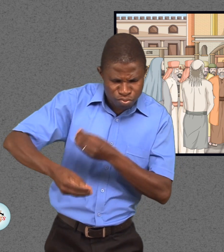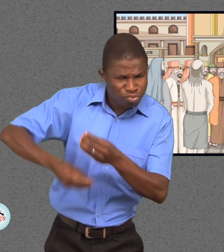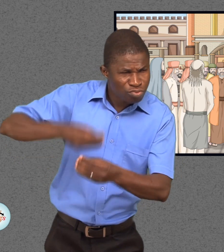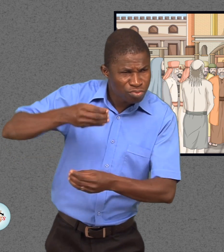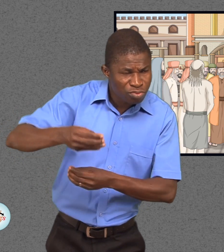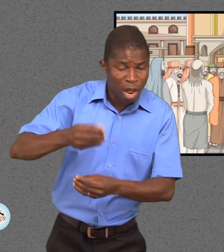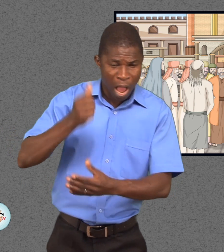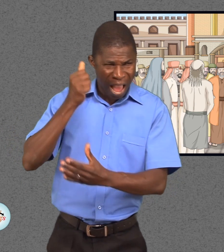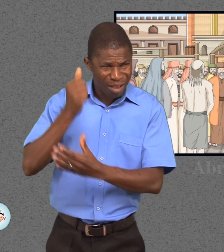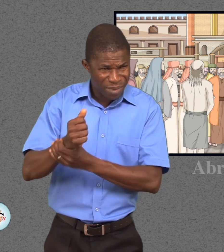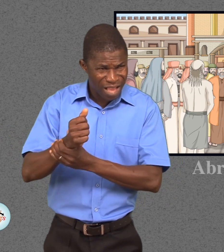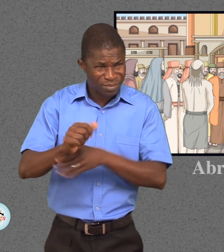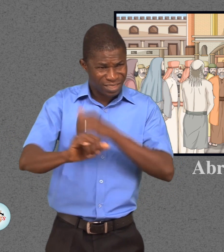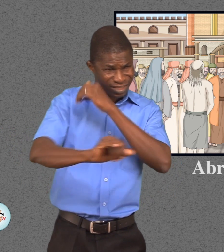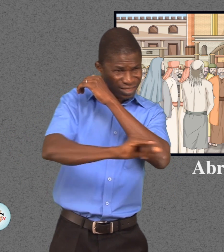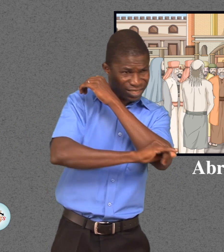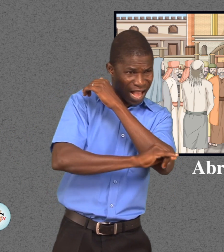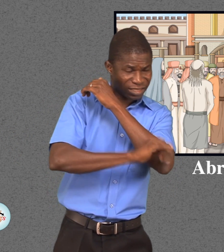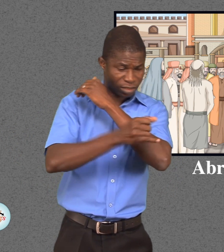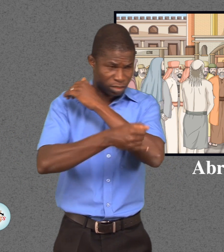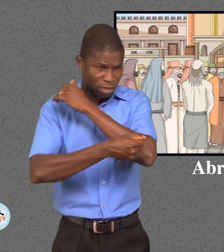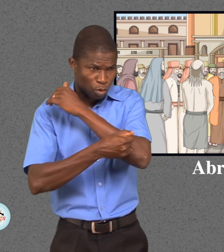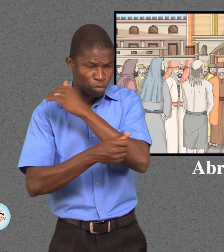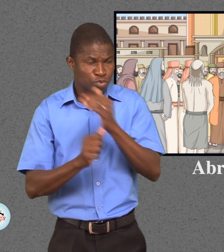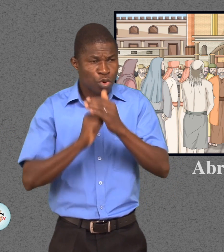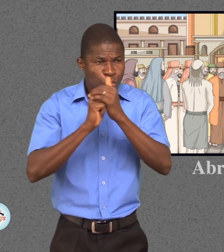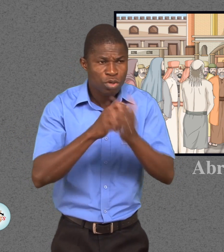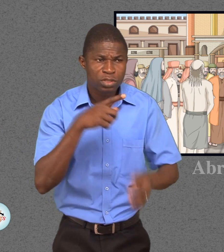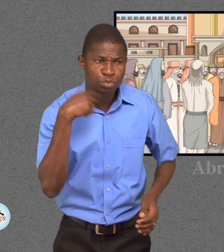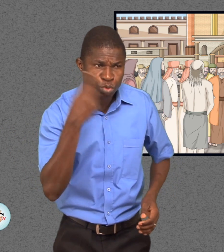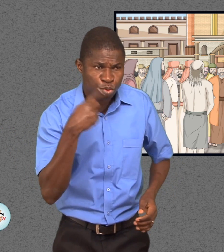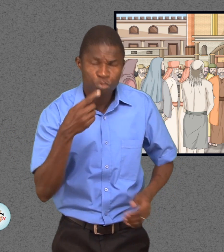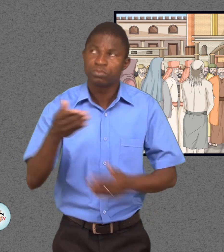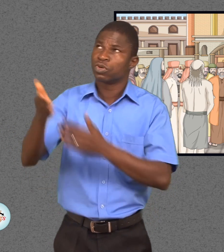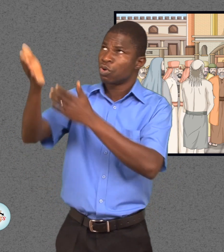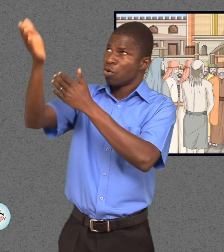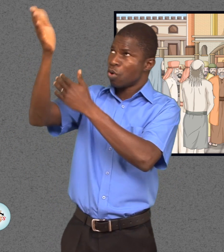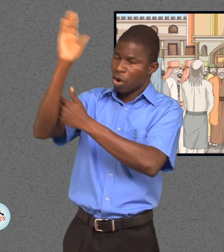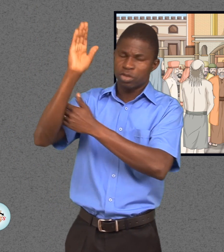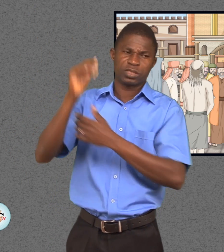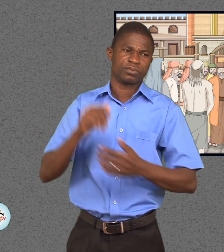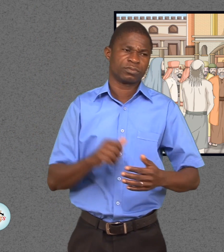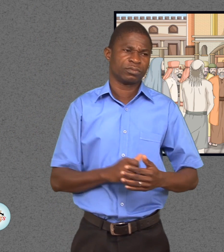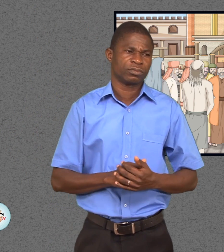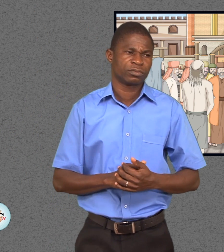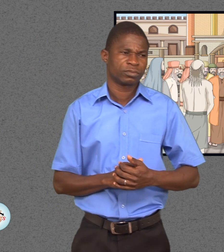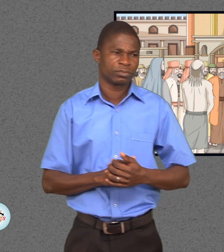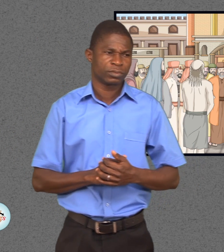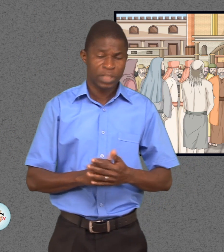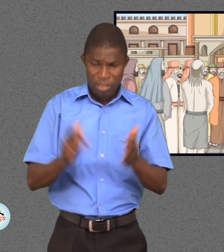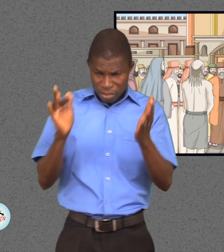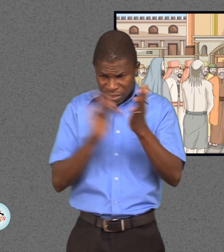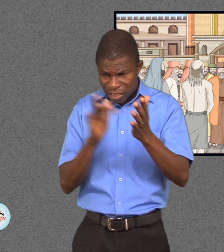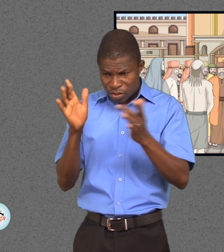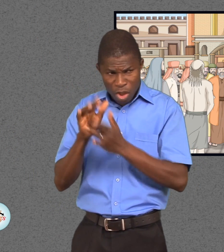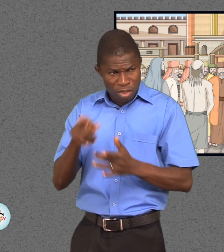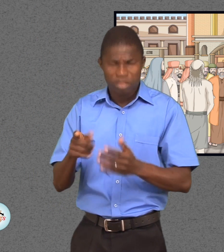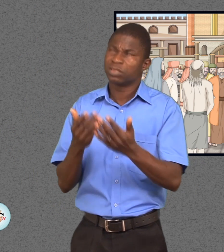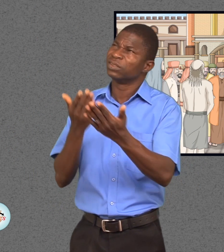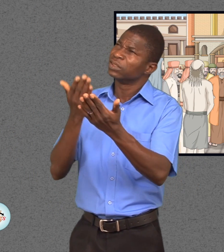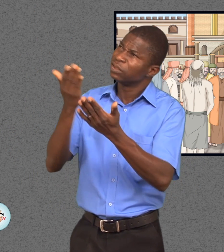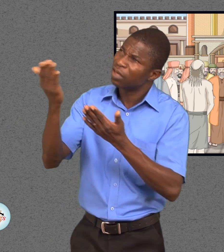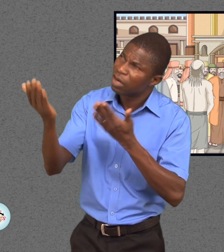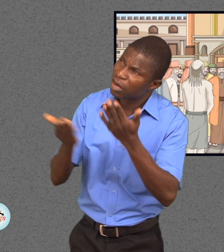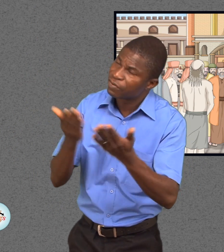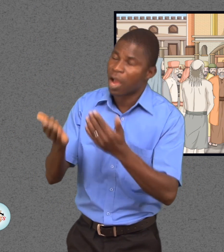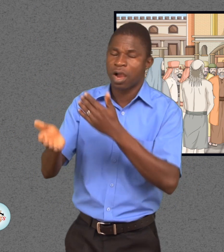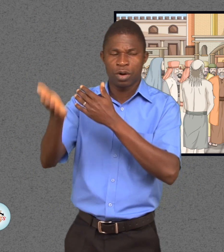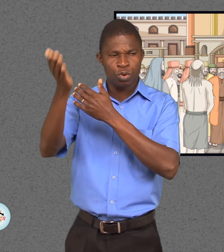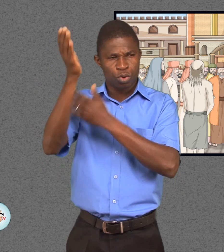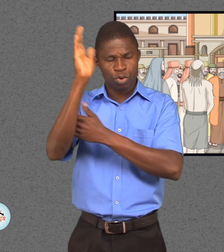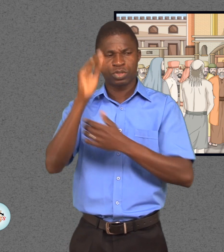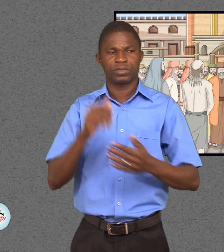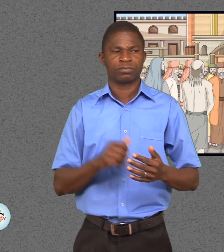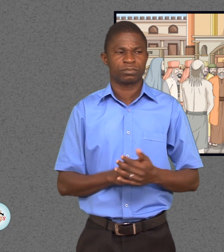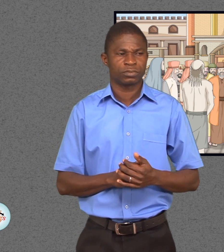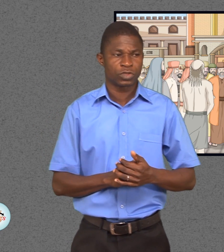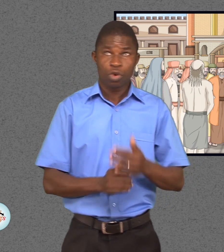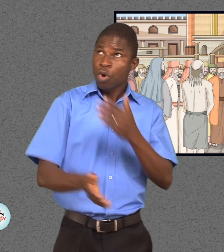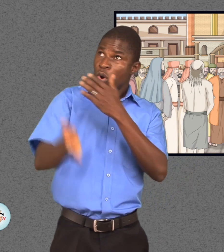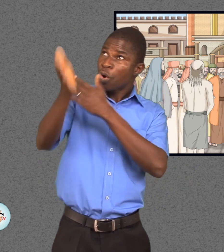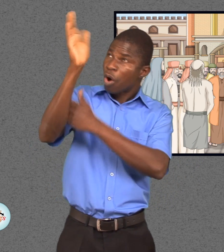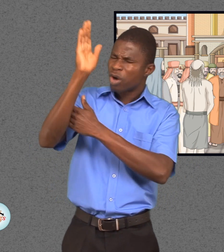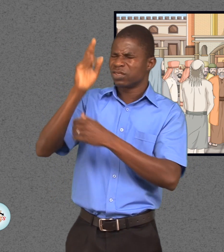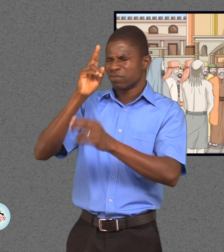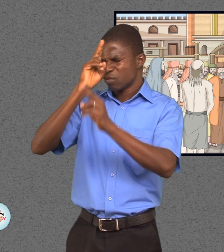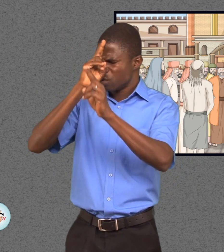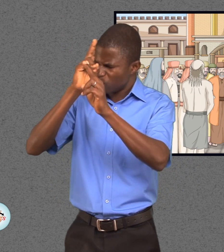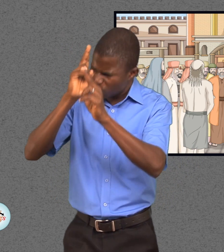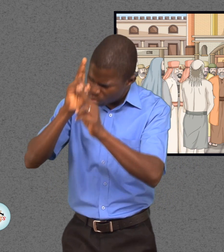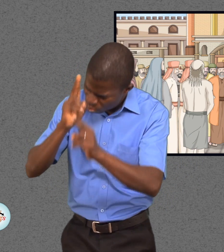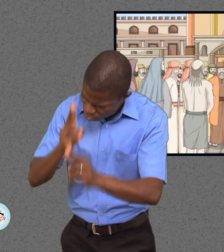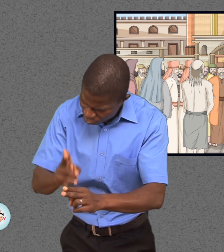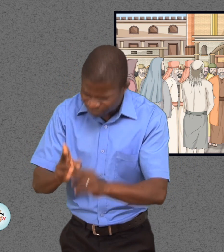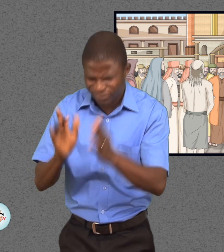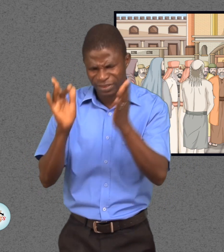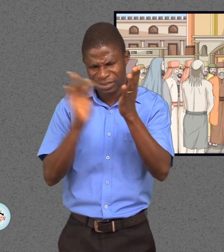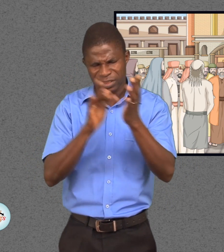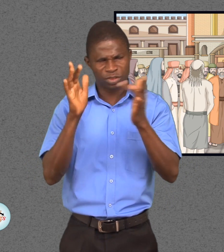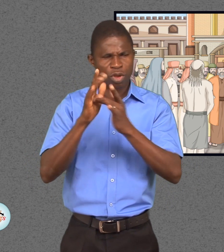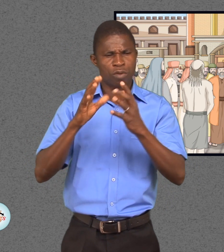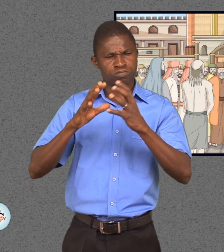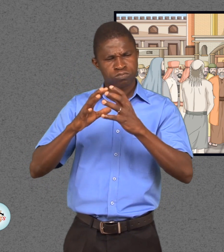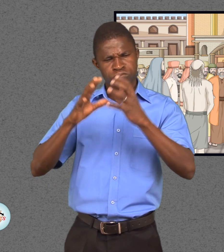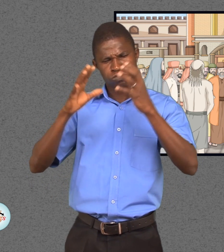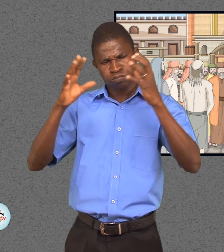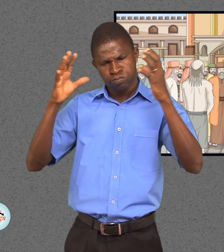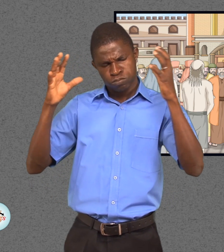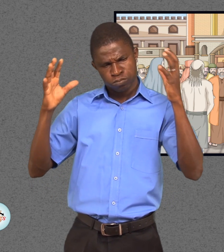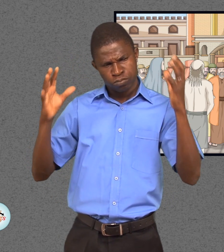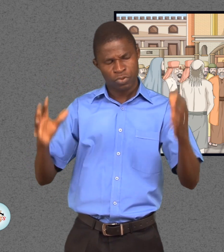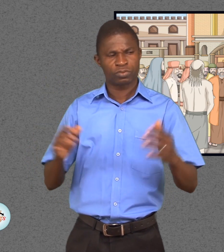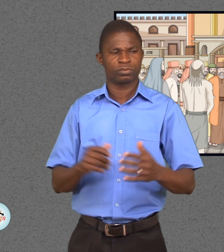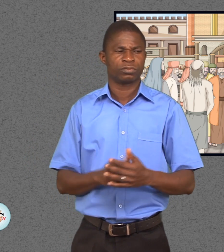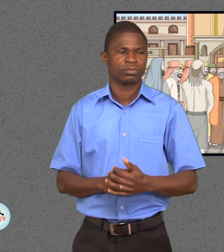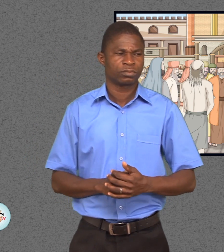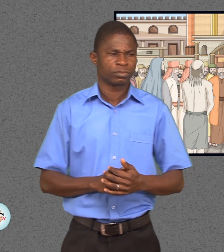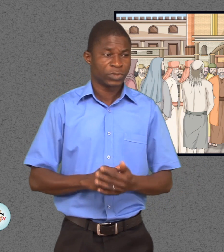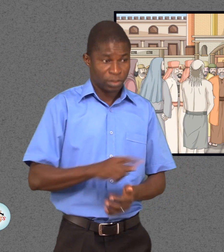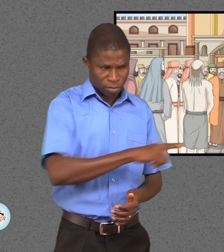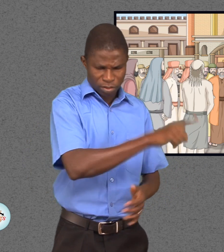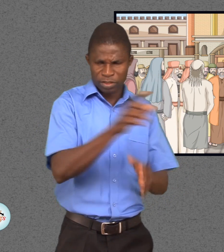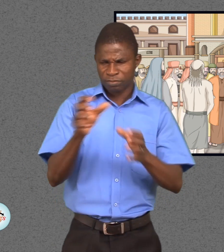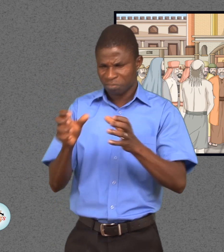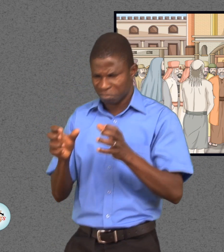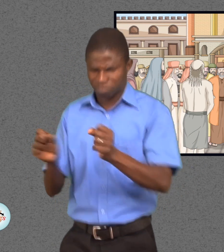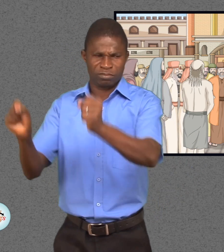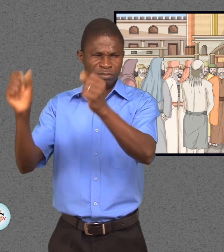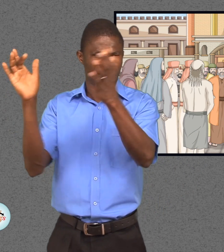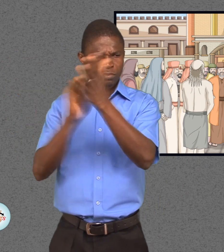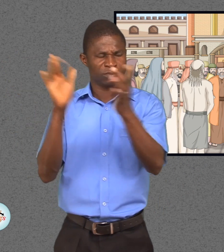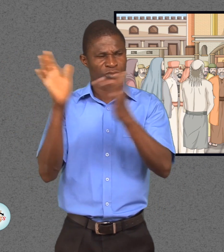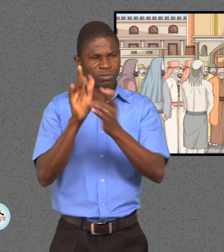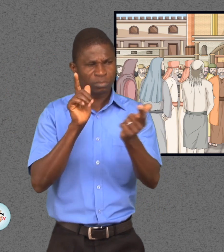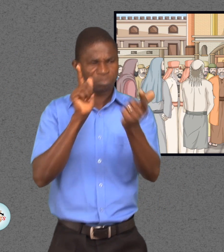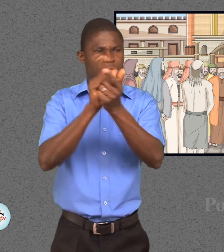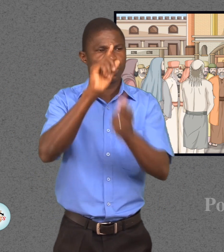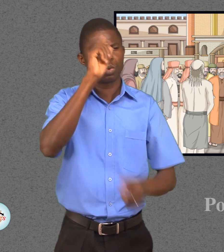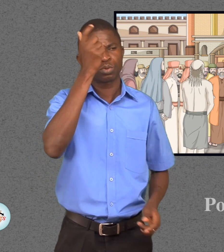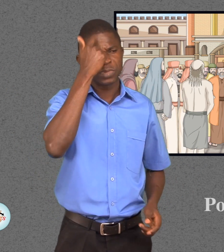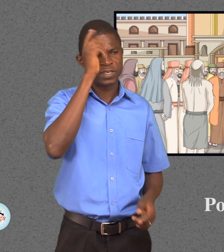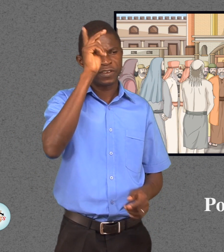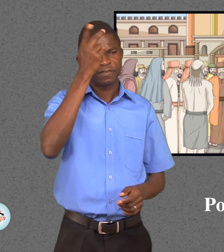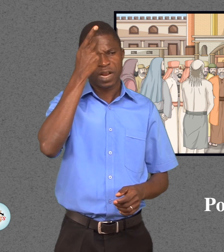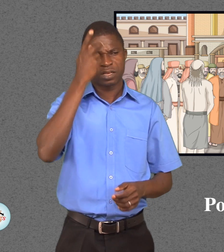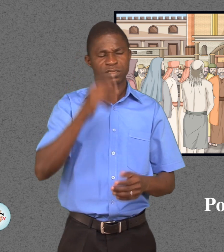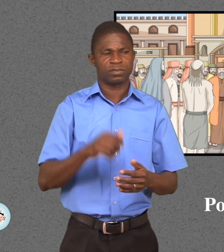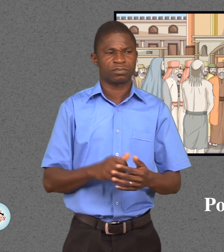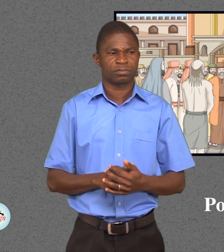The God of Abraham, Isaac, and Jacob, the God of our fathers, has glorified His servant Jesus.